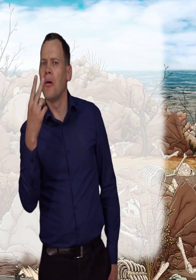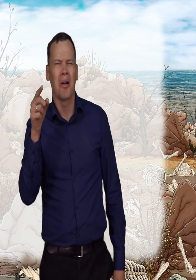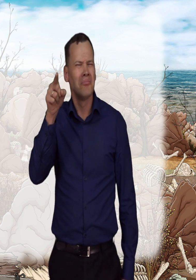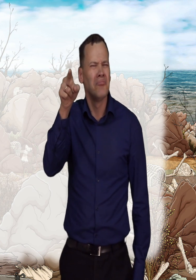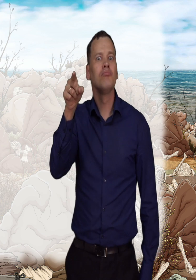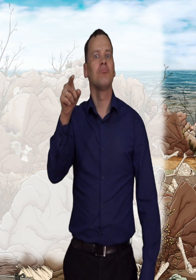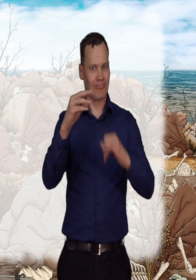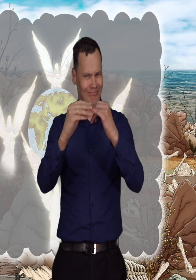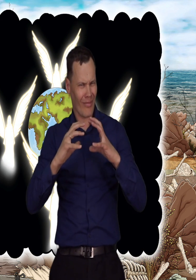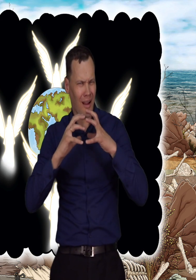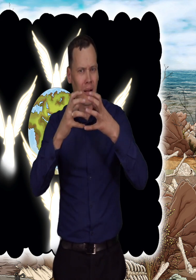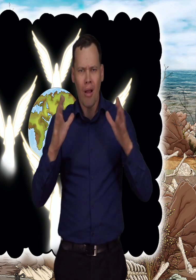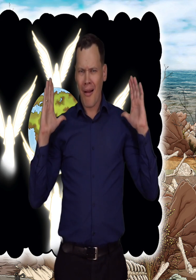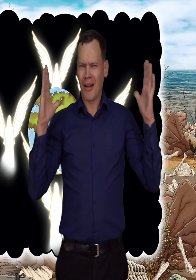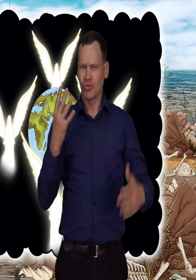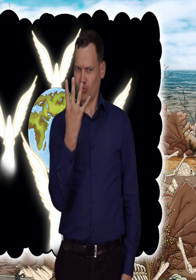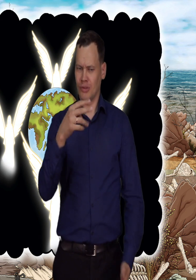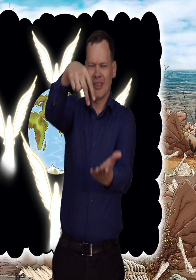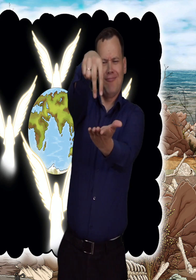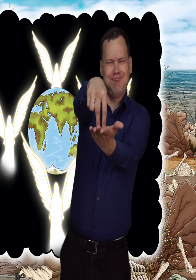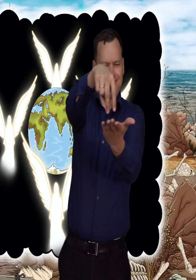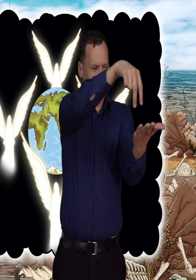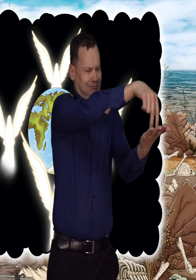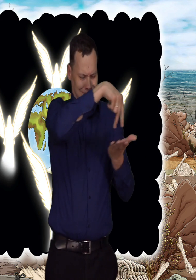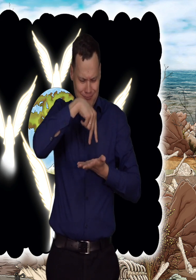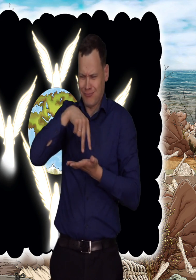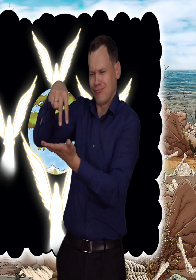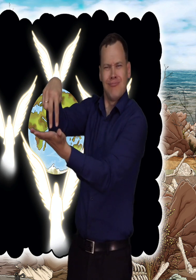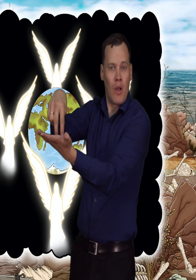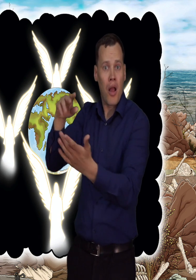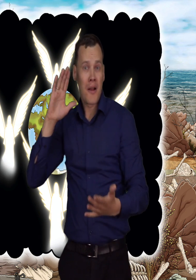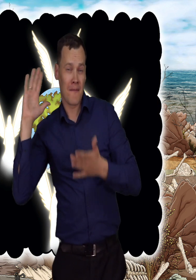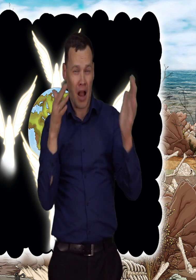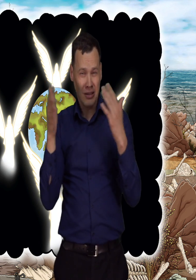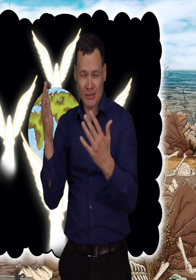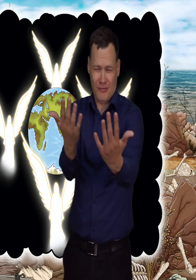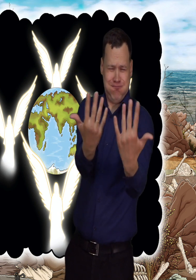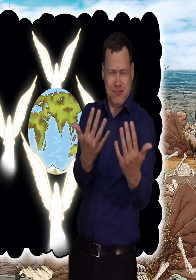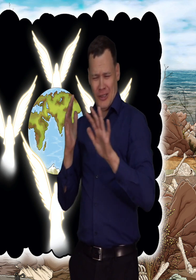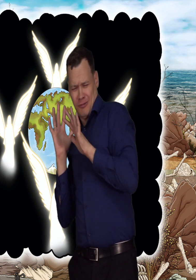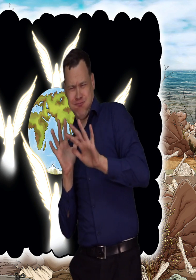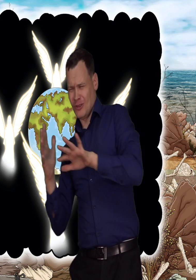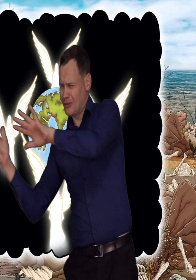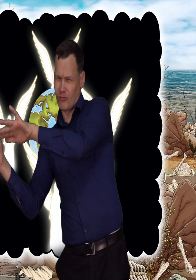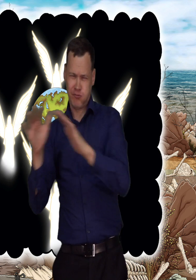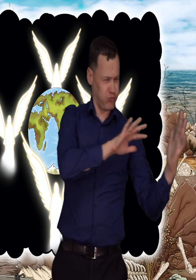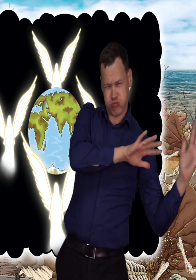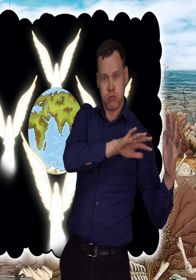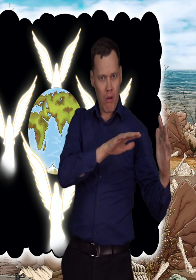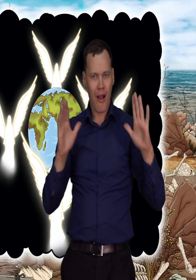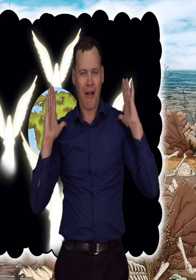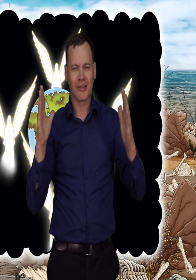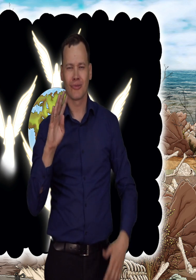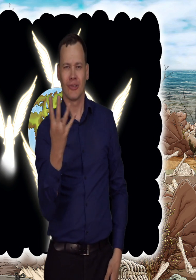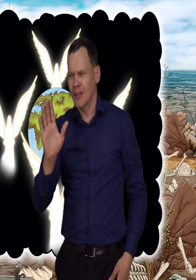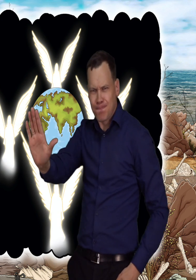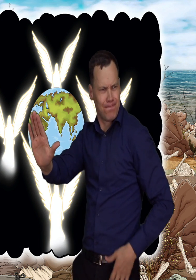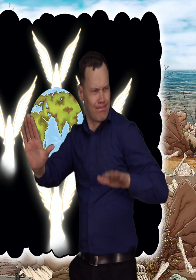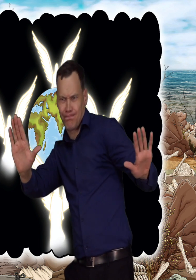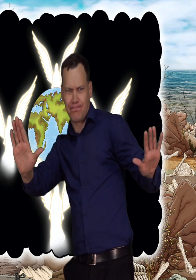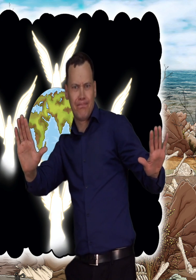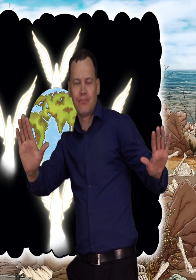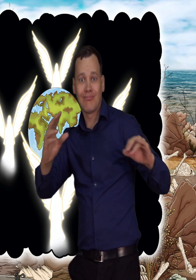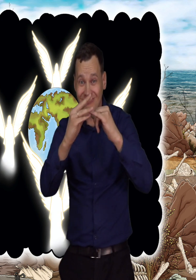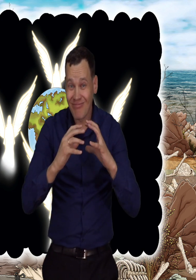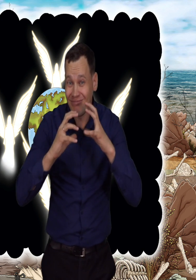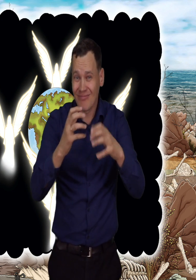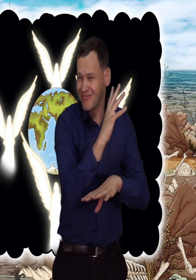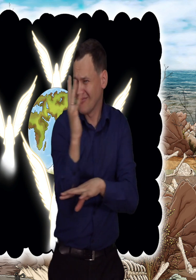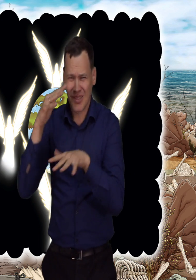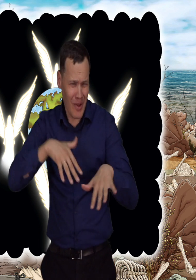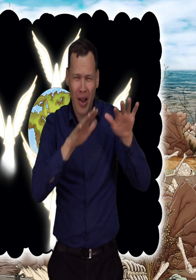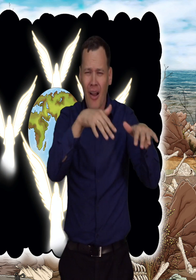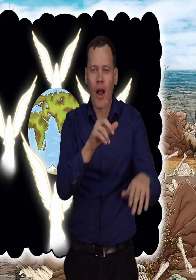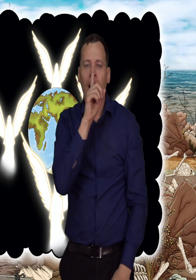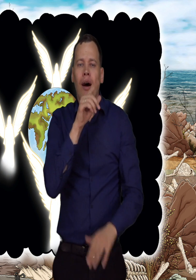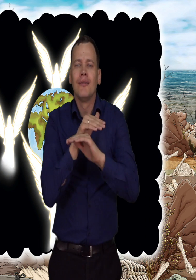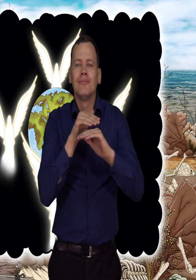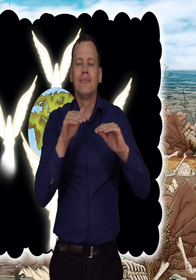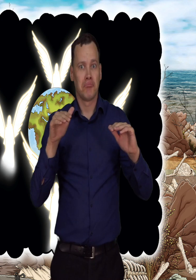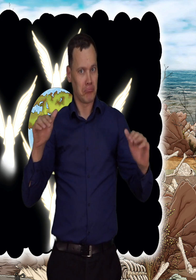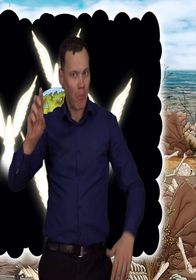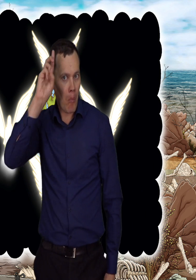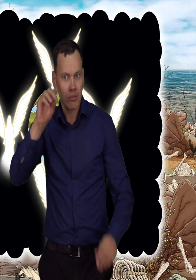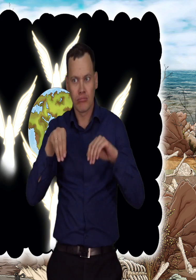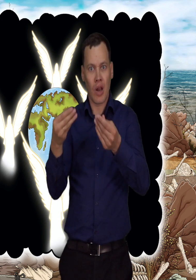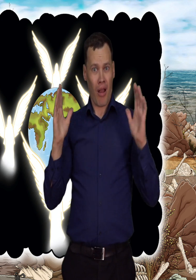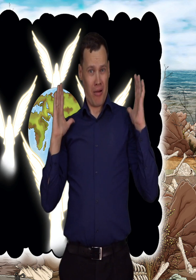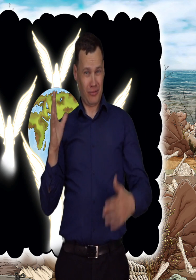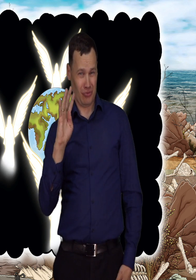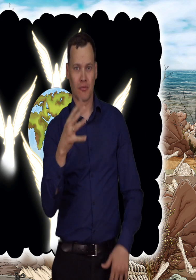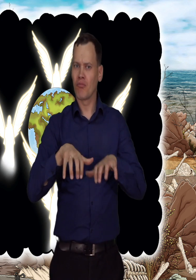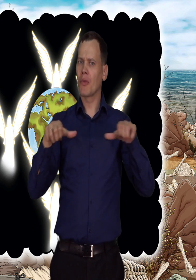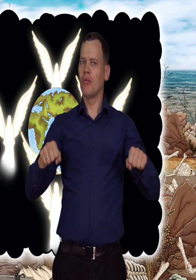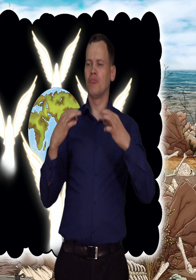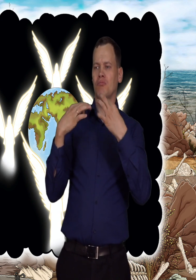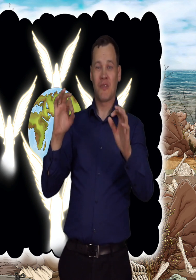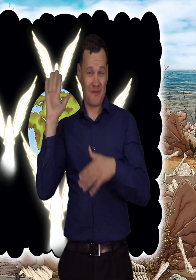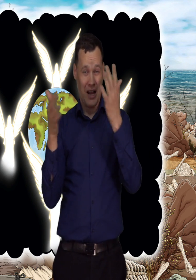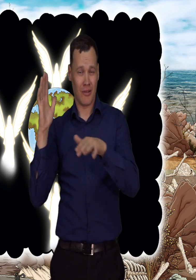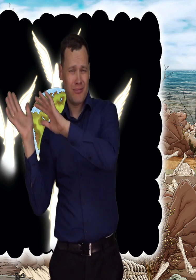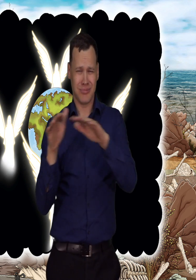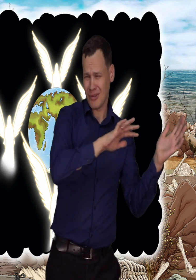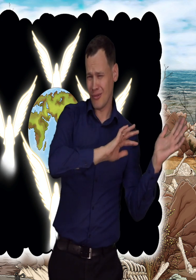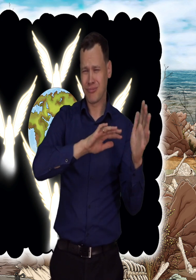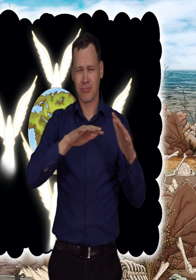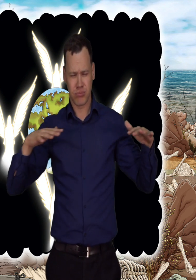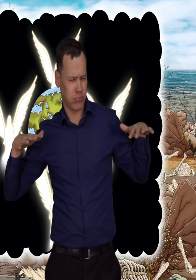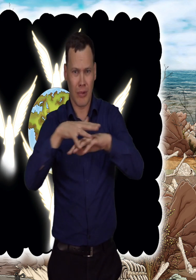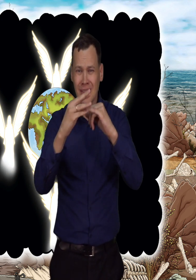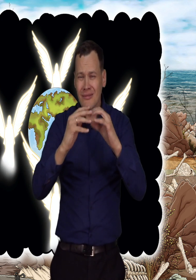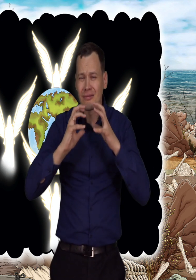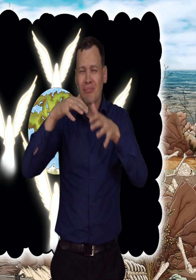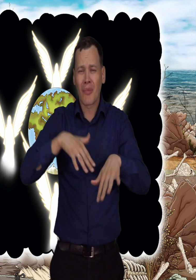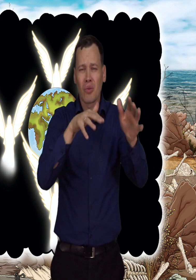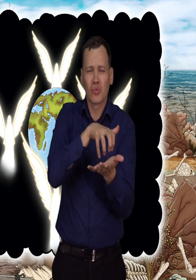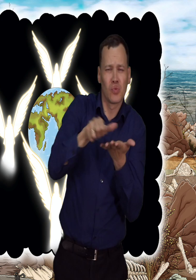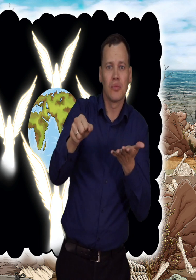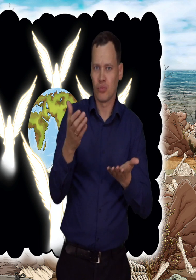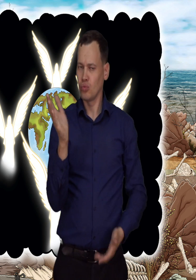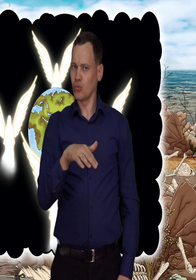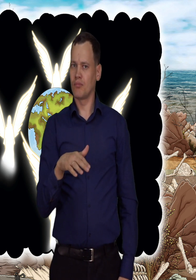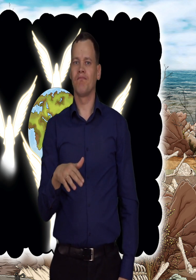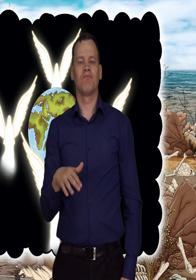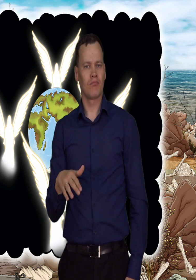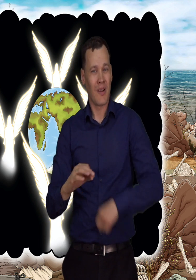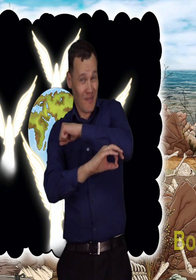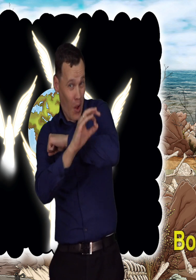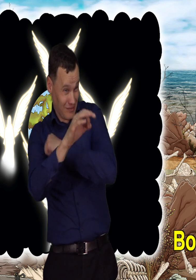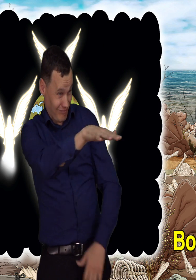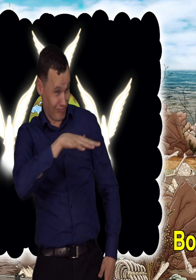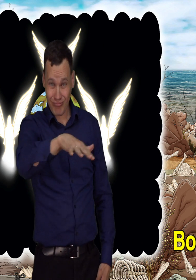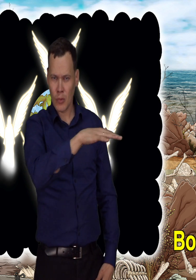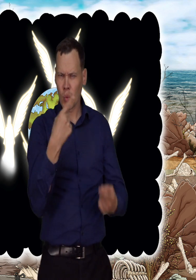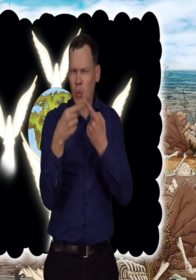After this I saw four angels standing at the four corners of the earth, holding back its four winds so that no wind would blow on land or sea or on any tree.